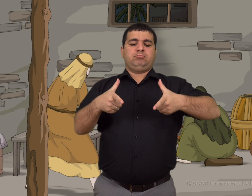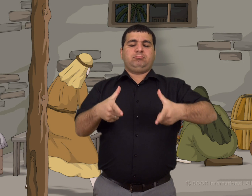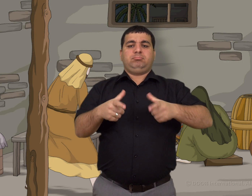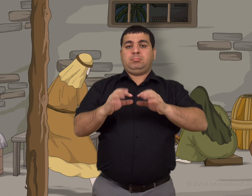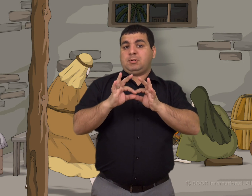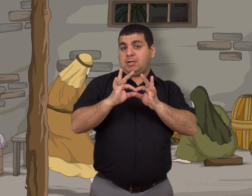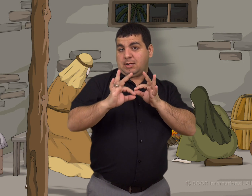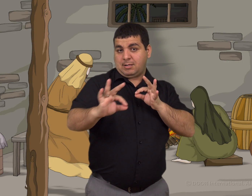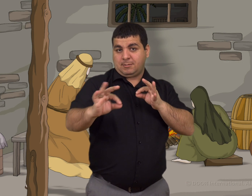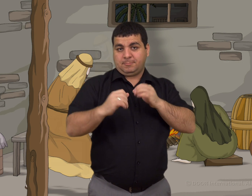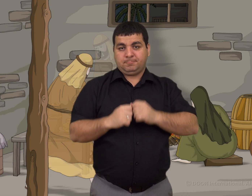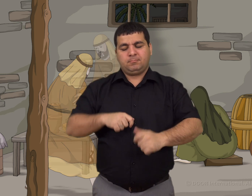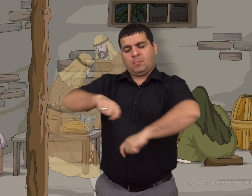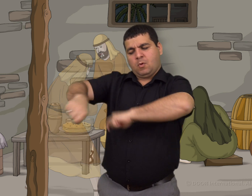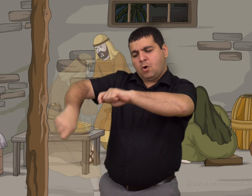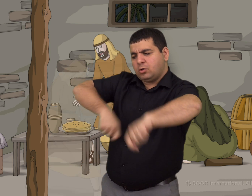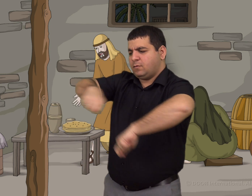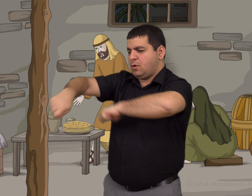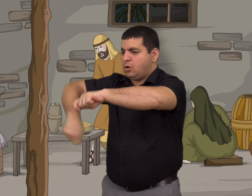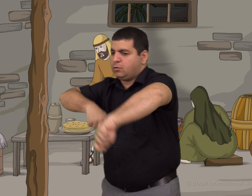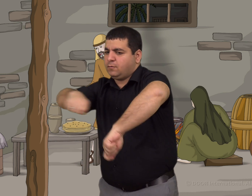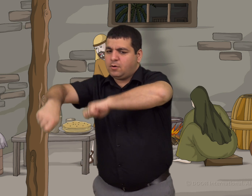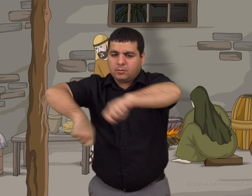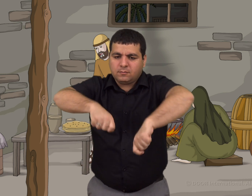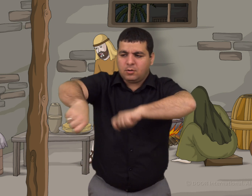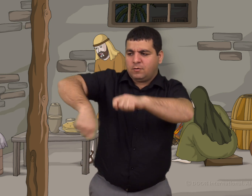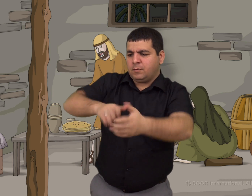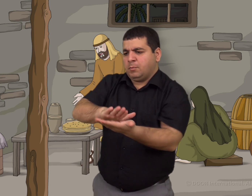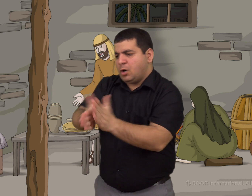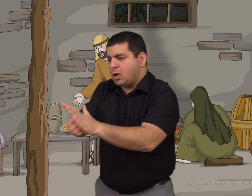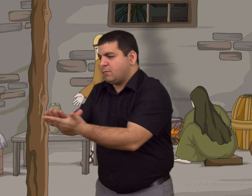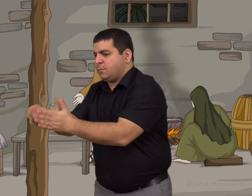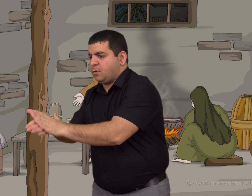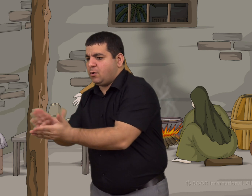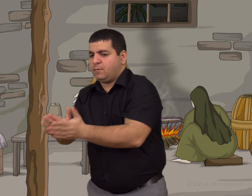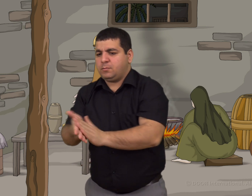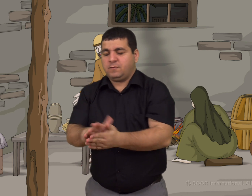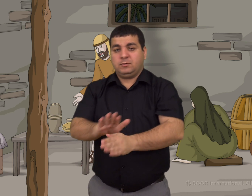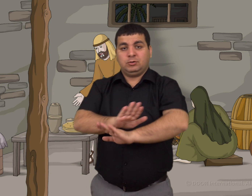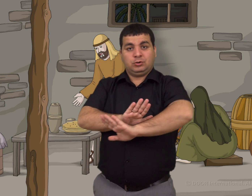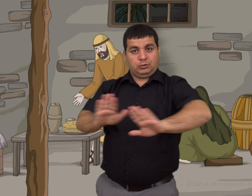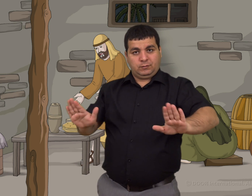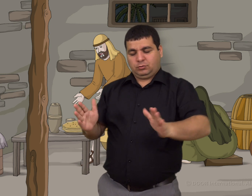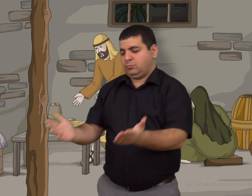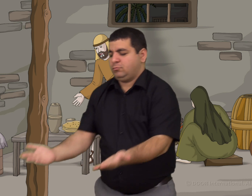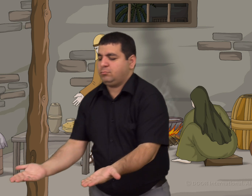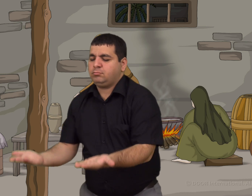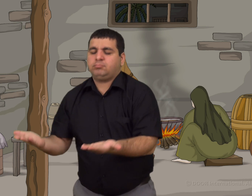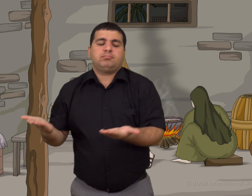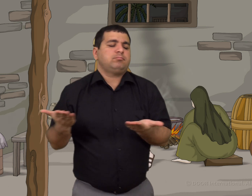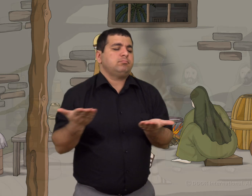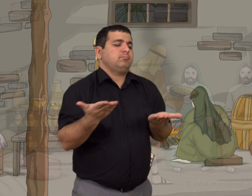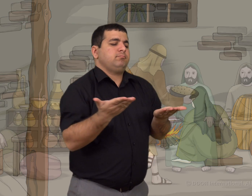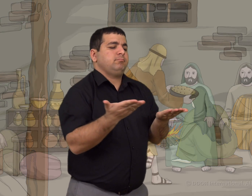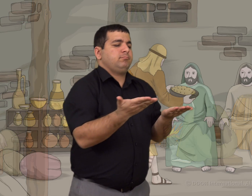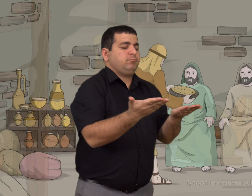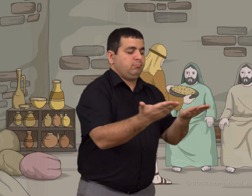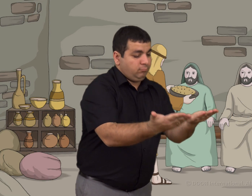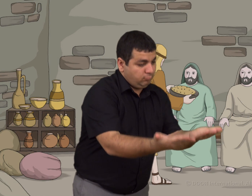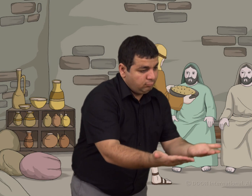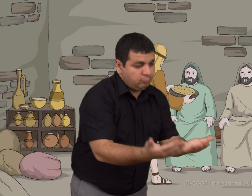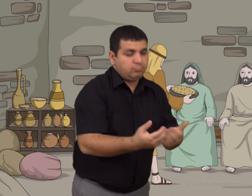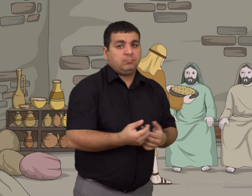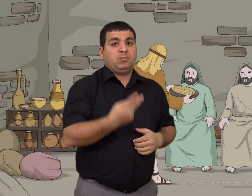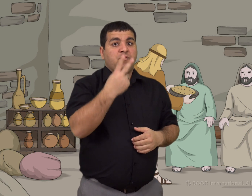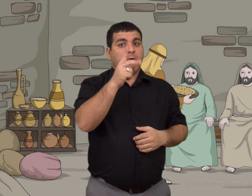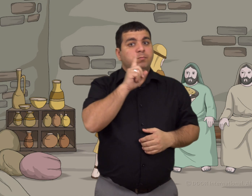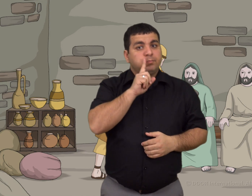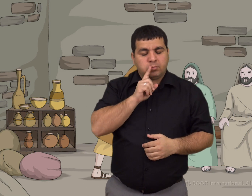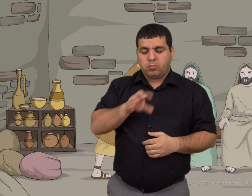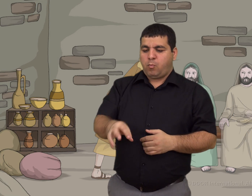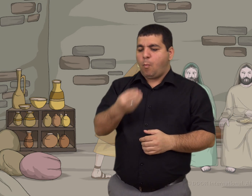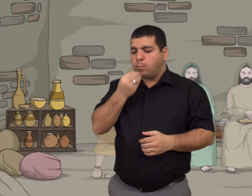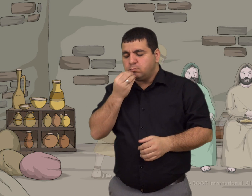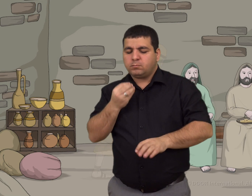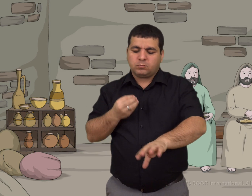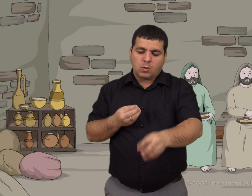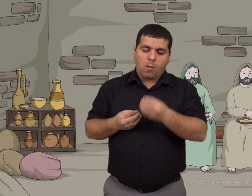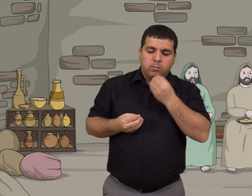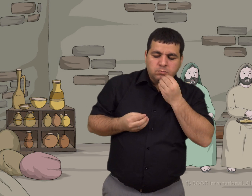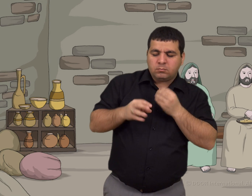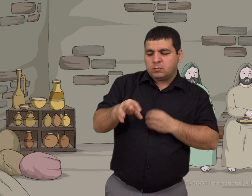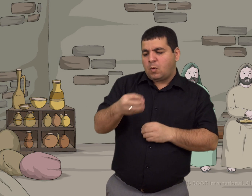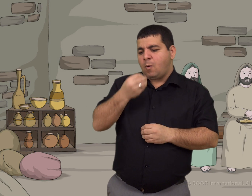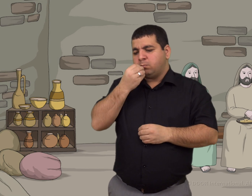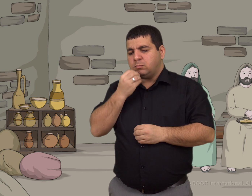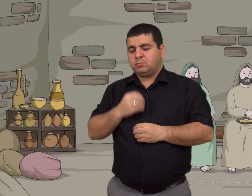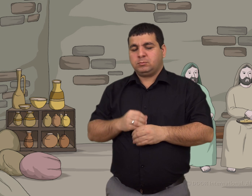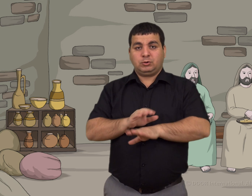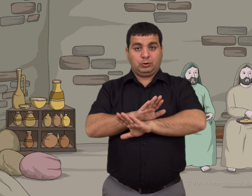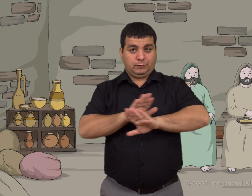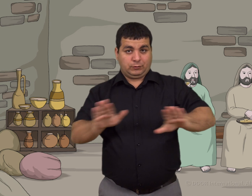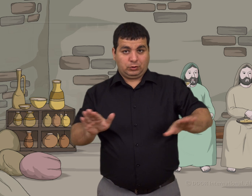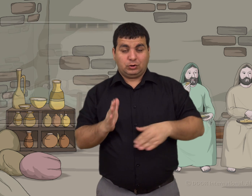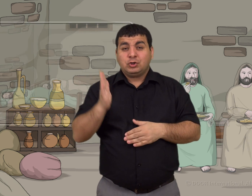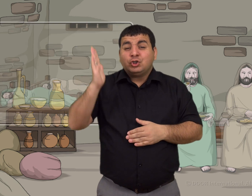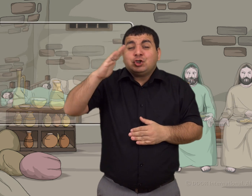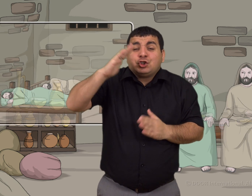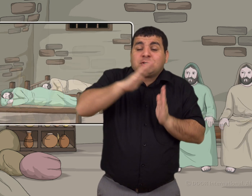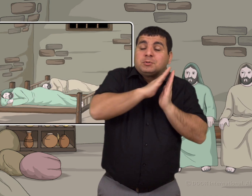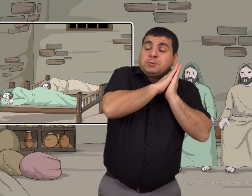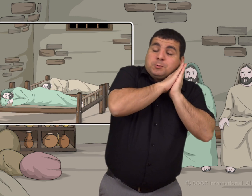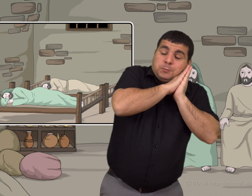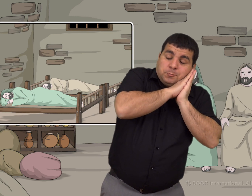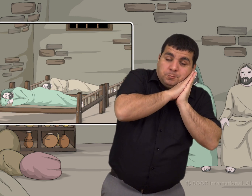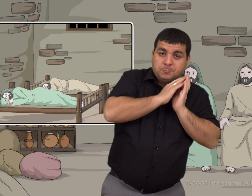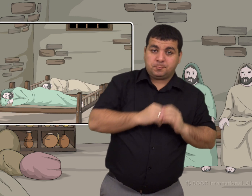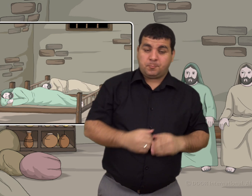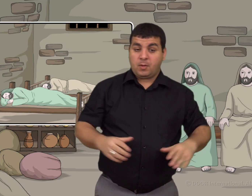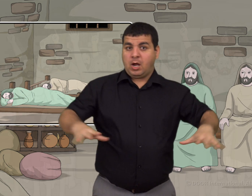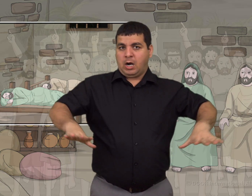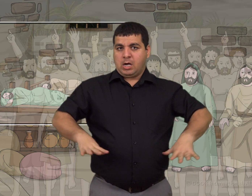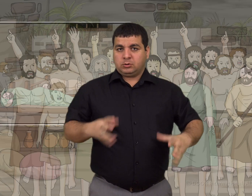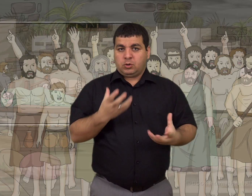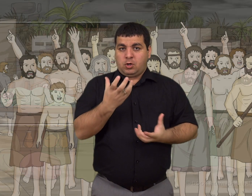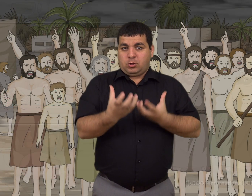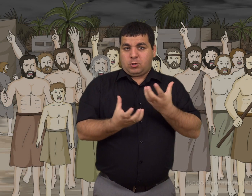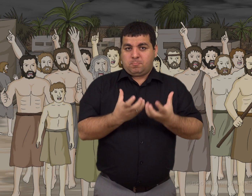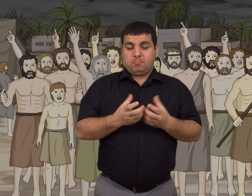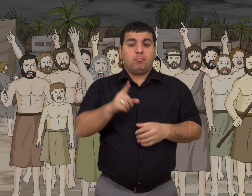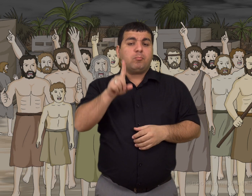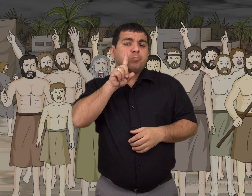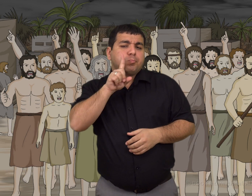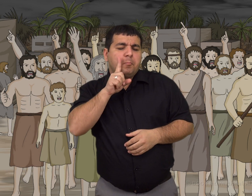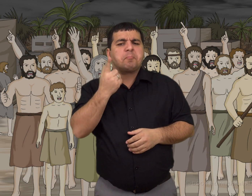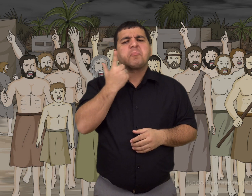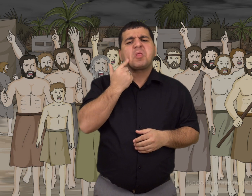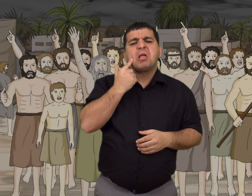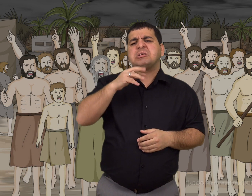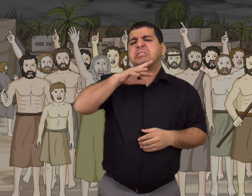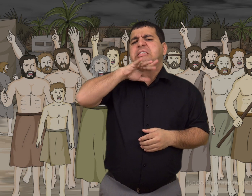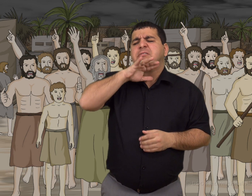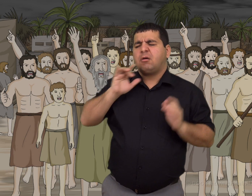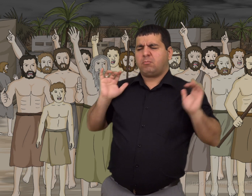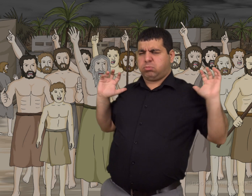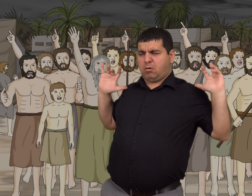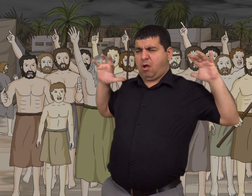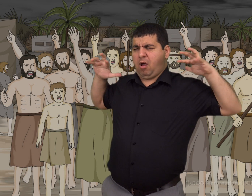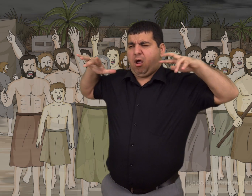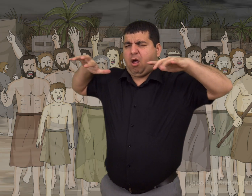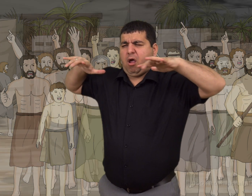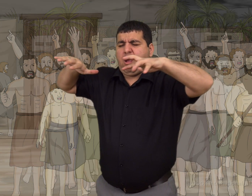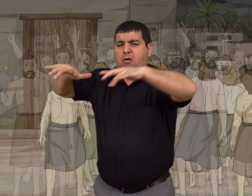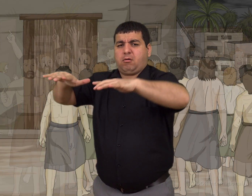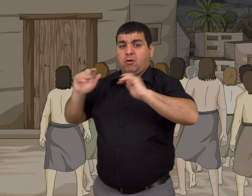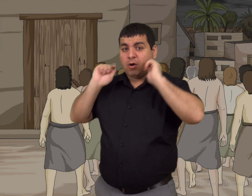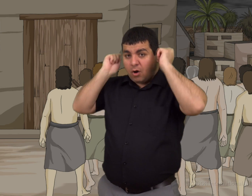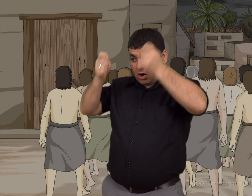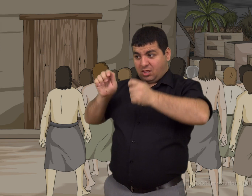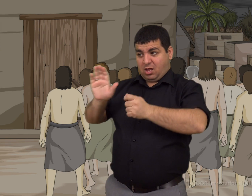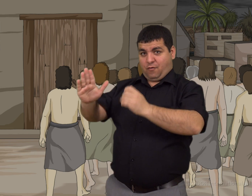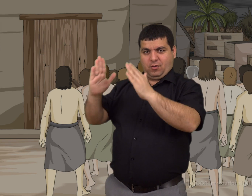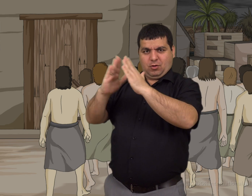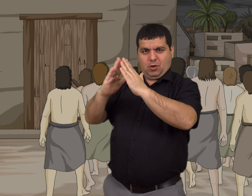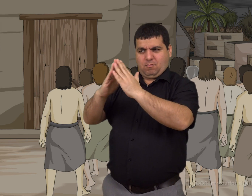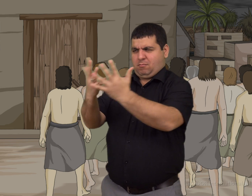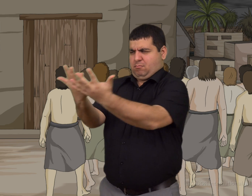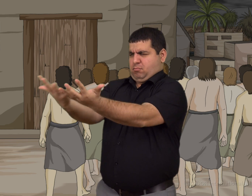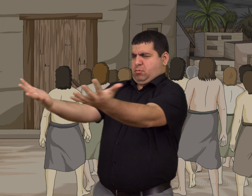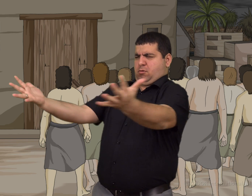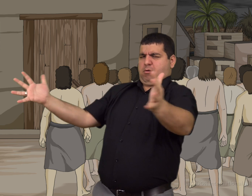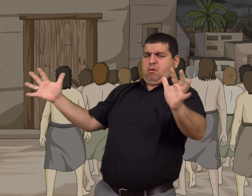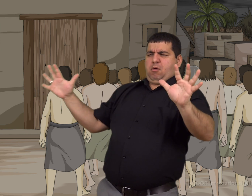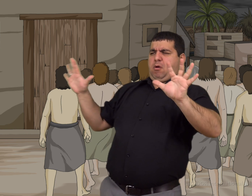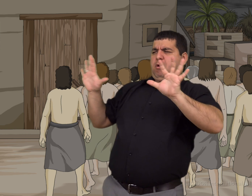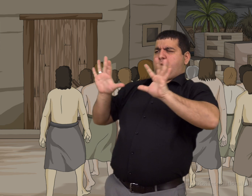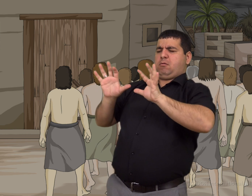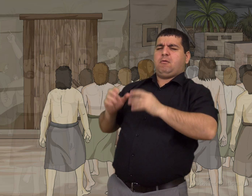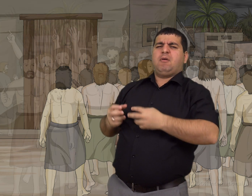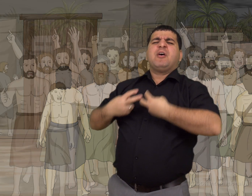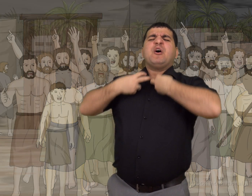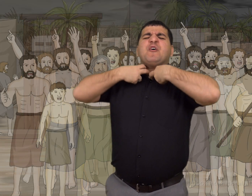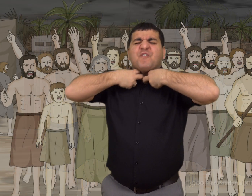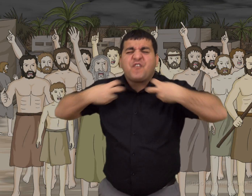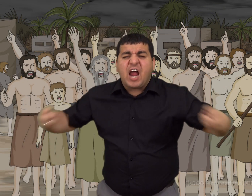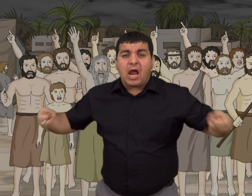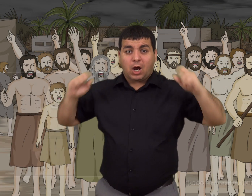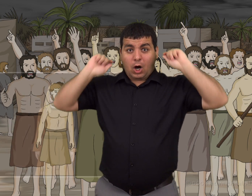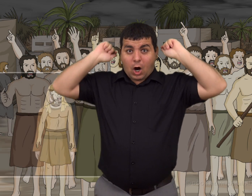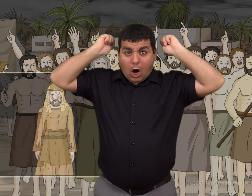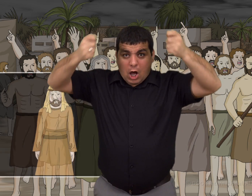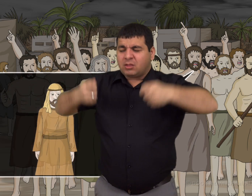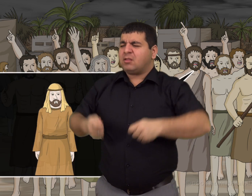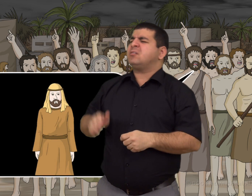Before they had gone to bed, all the men of the city of Sodom, both young and old, surrounded the house.